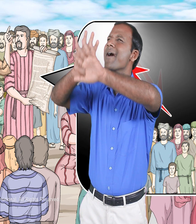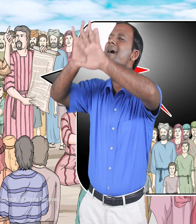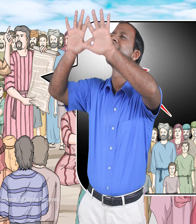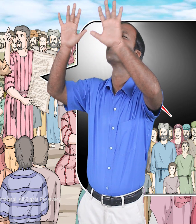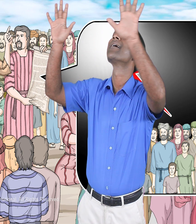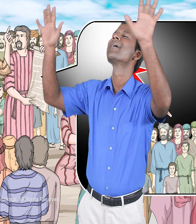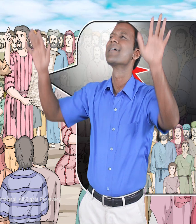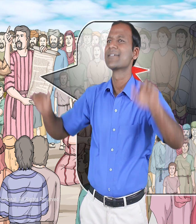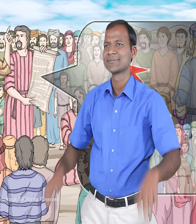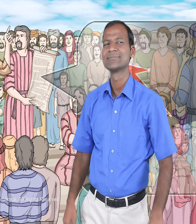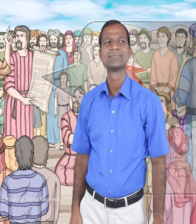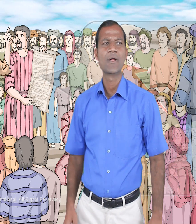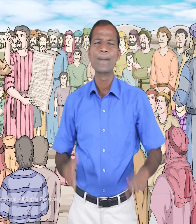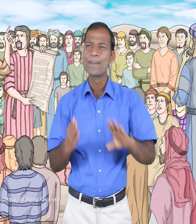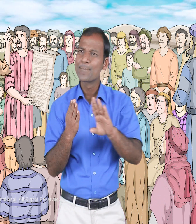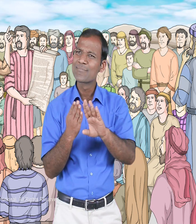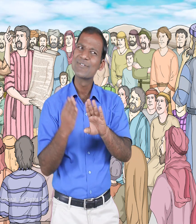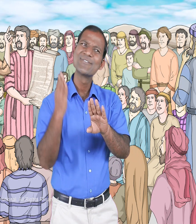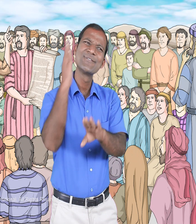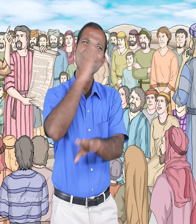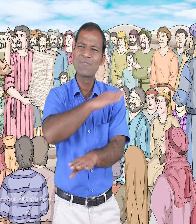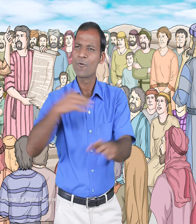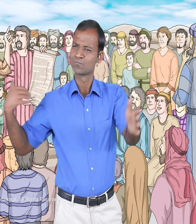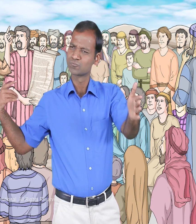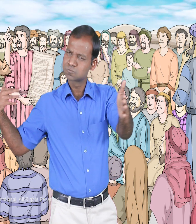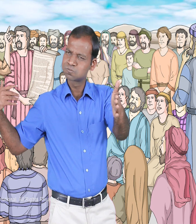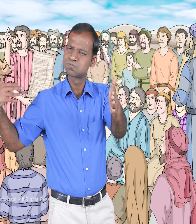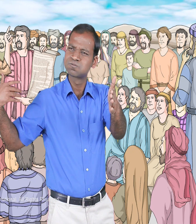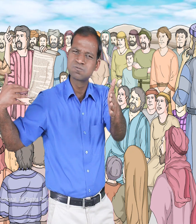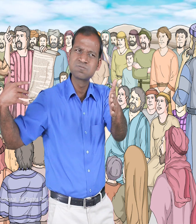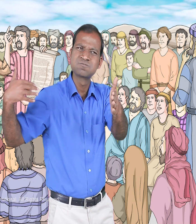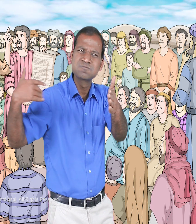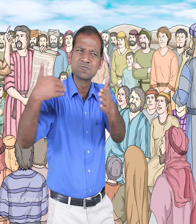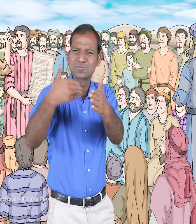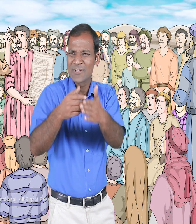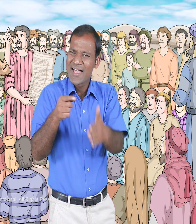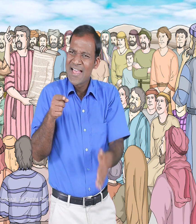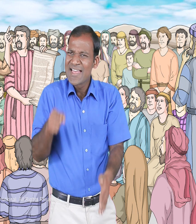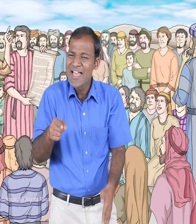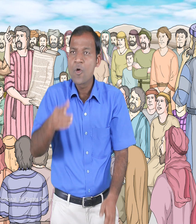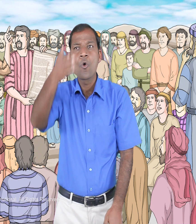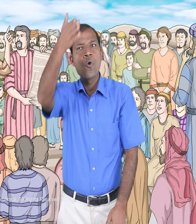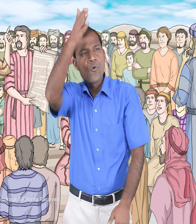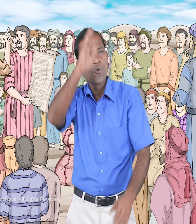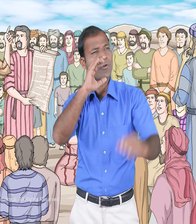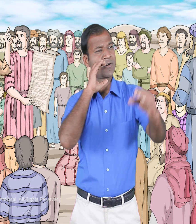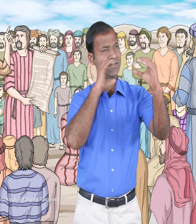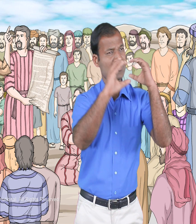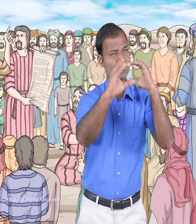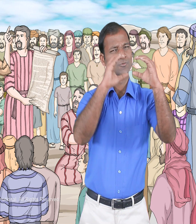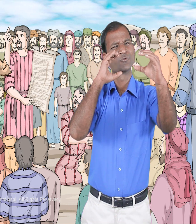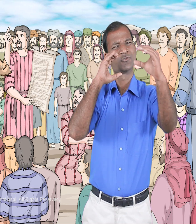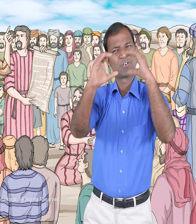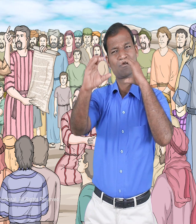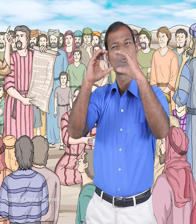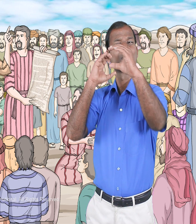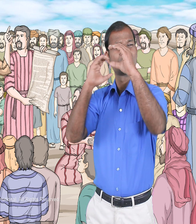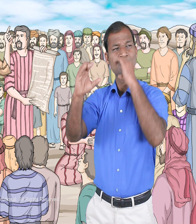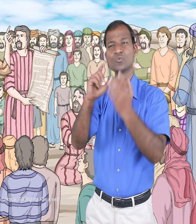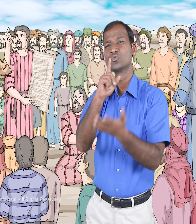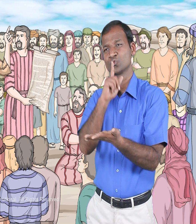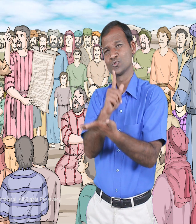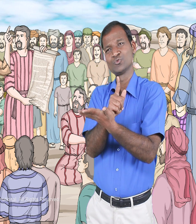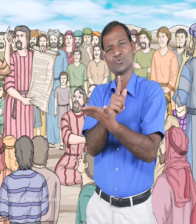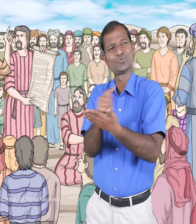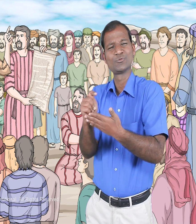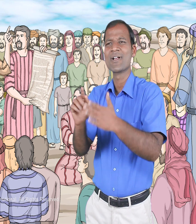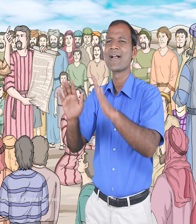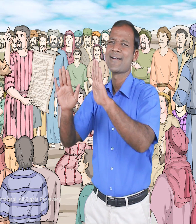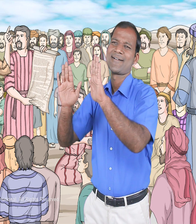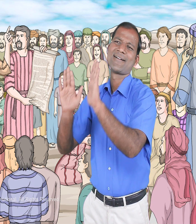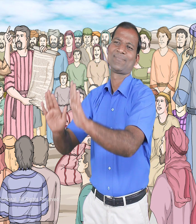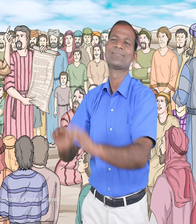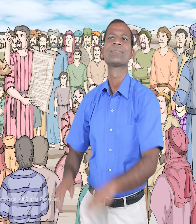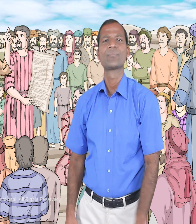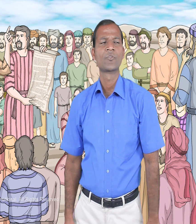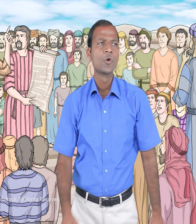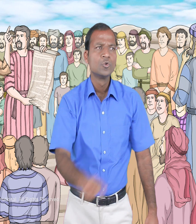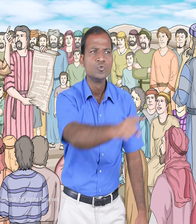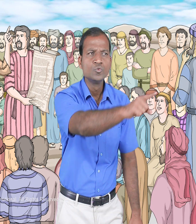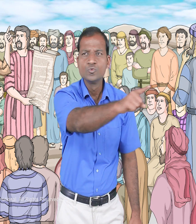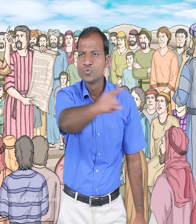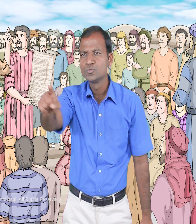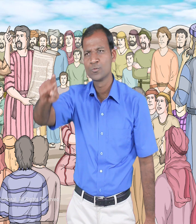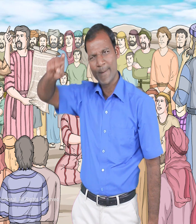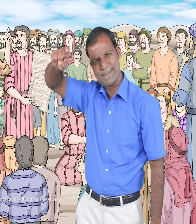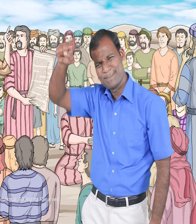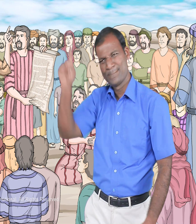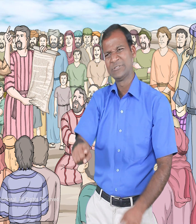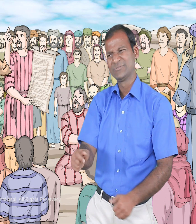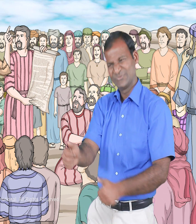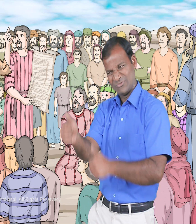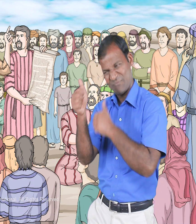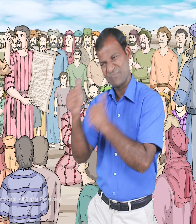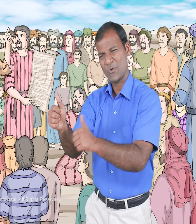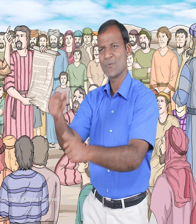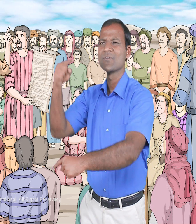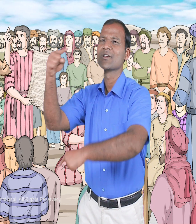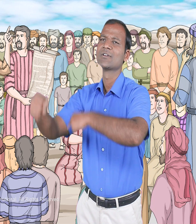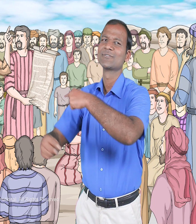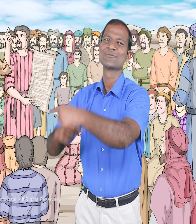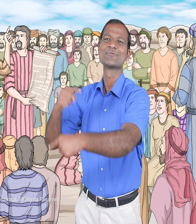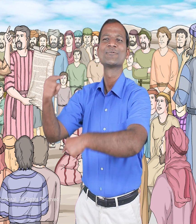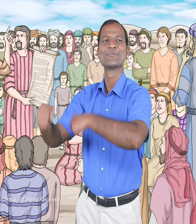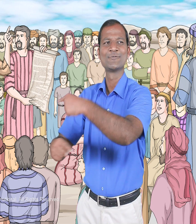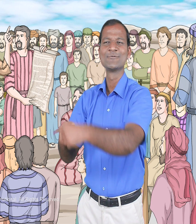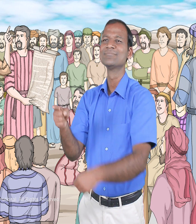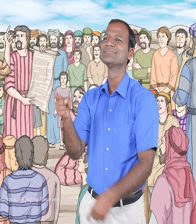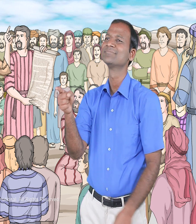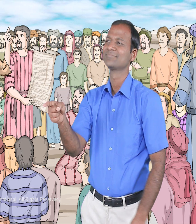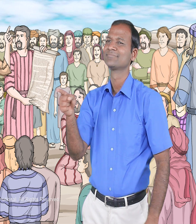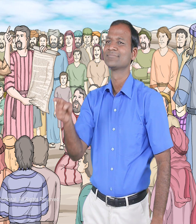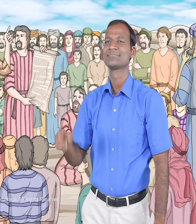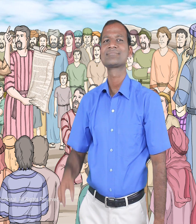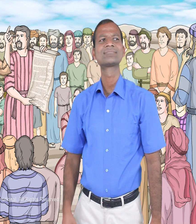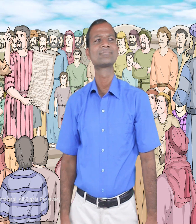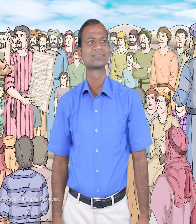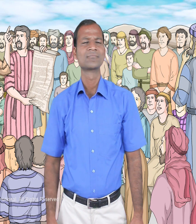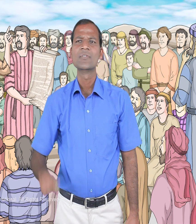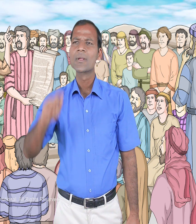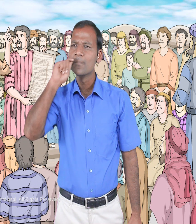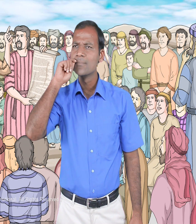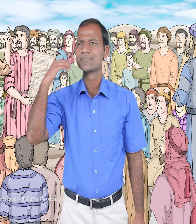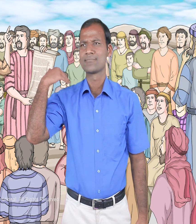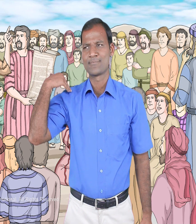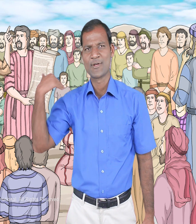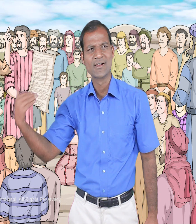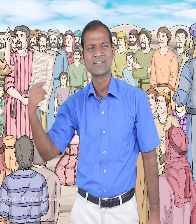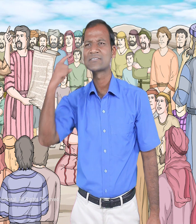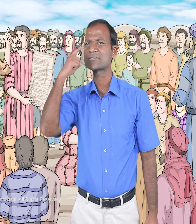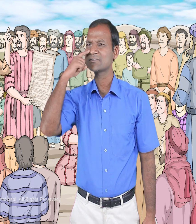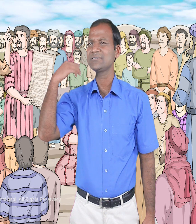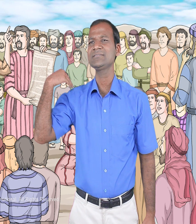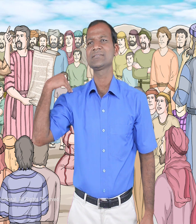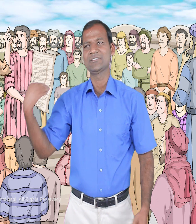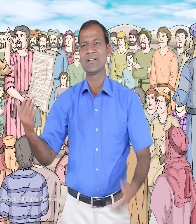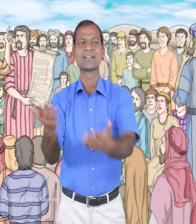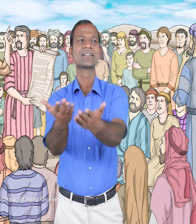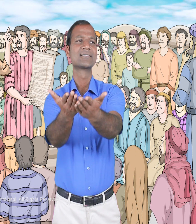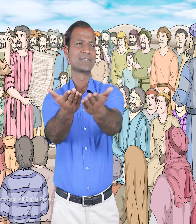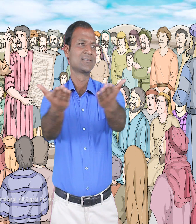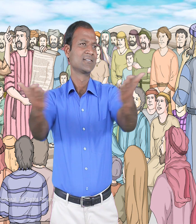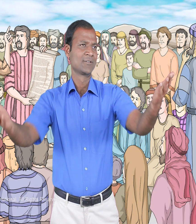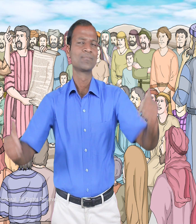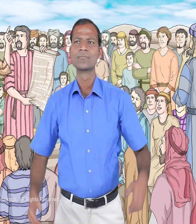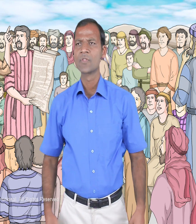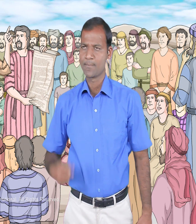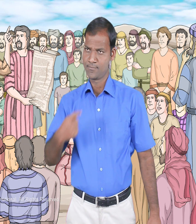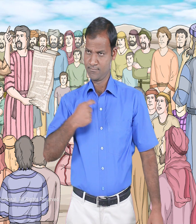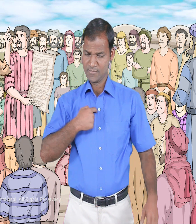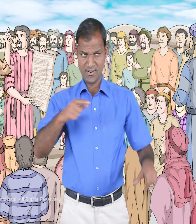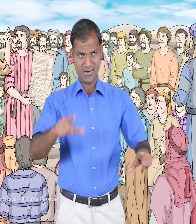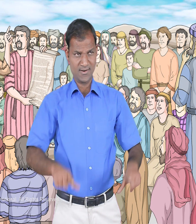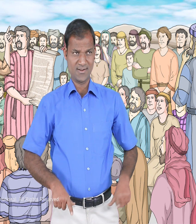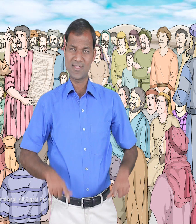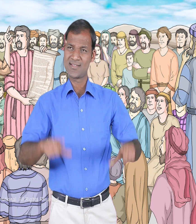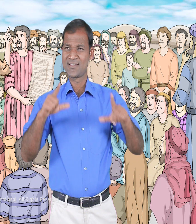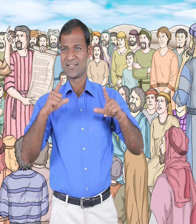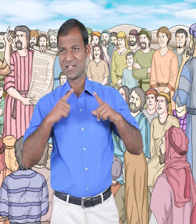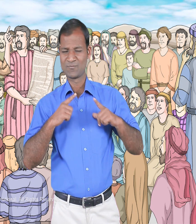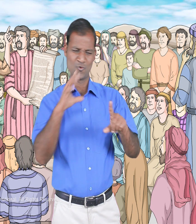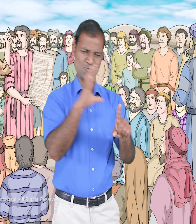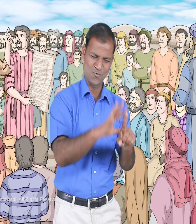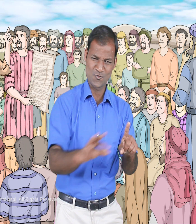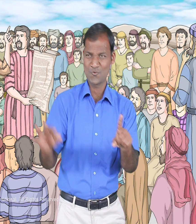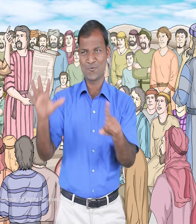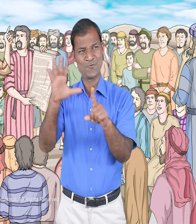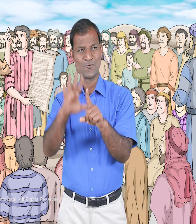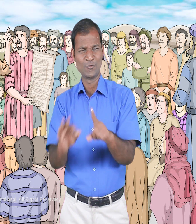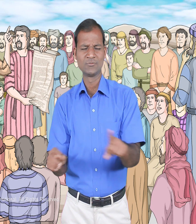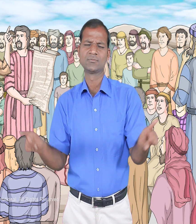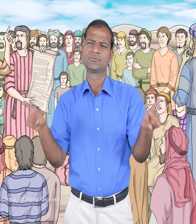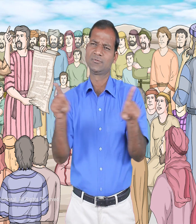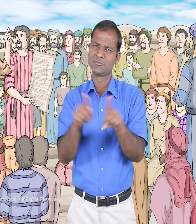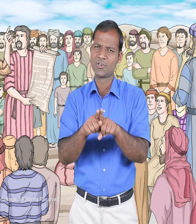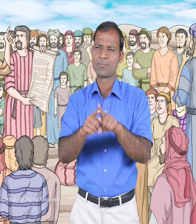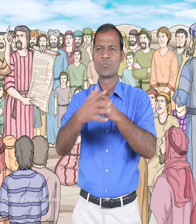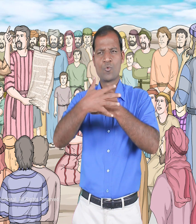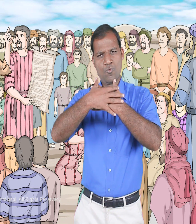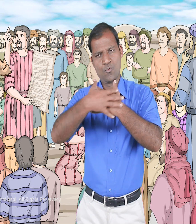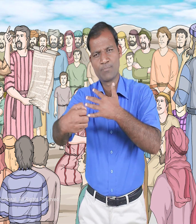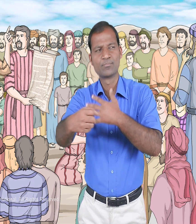And if you think differently about some issue, God will reveal this to you as well.